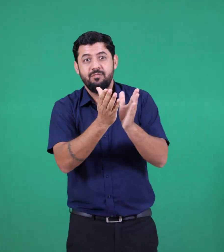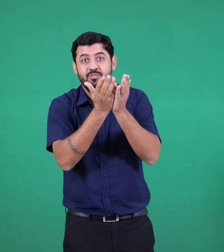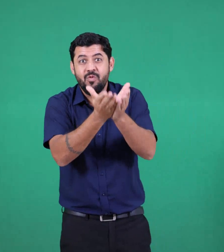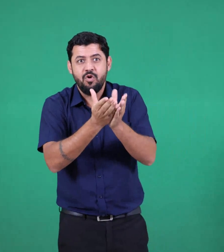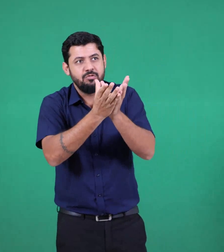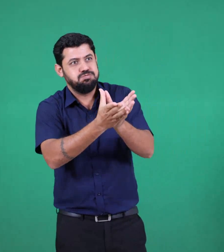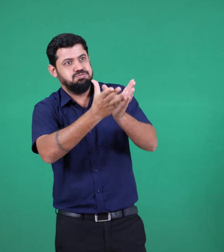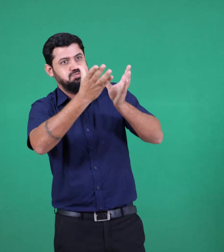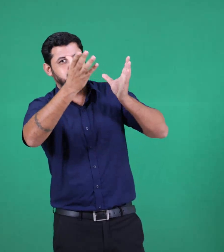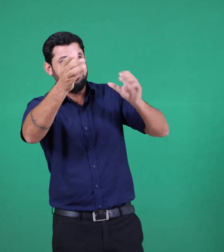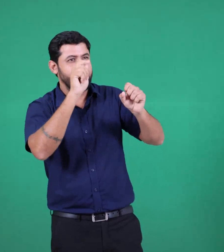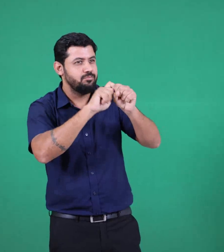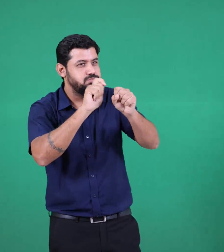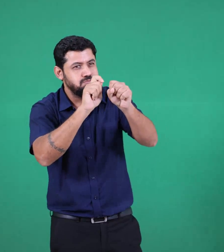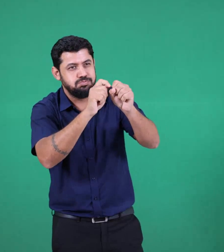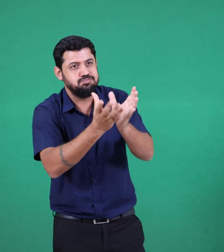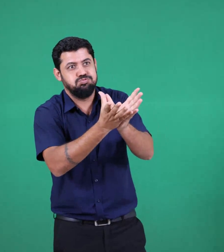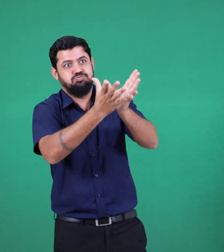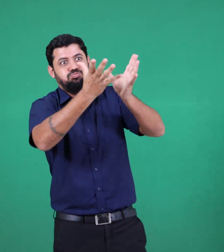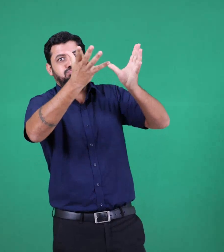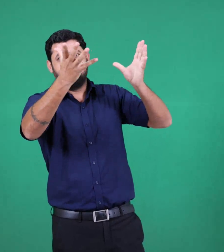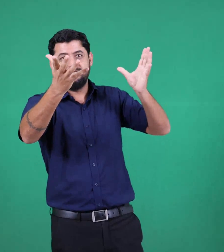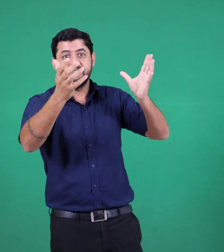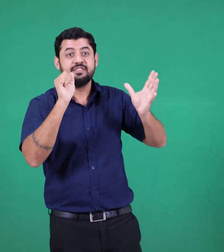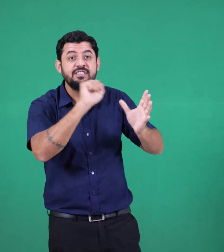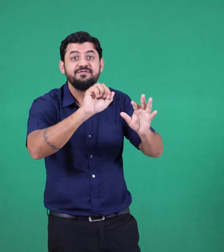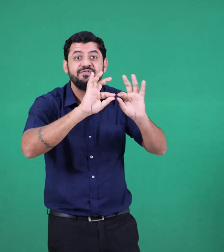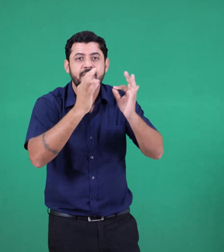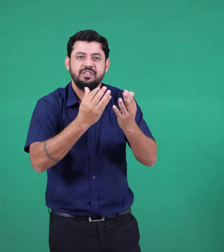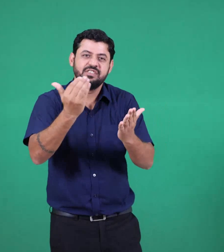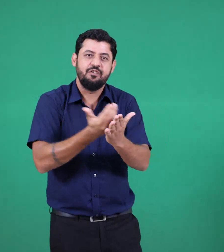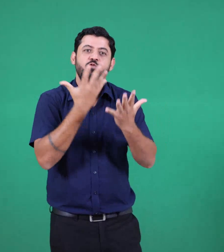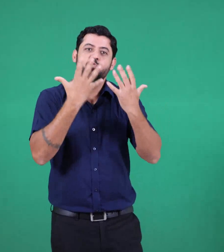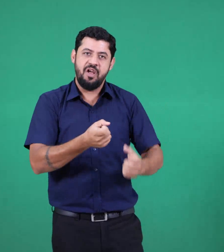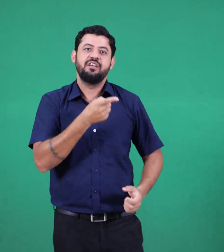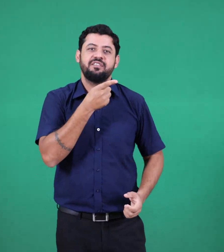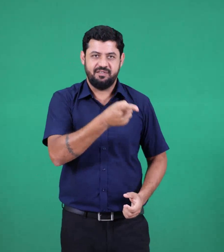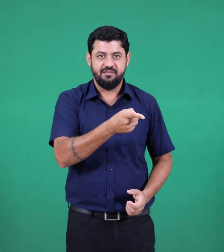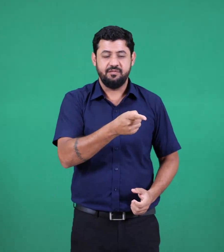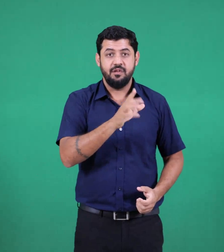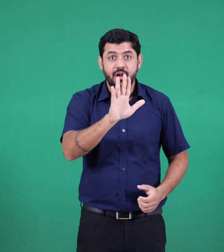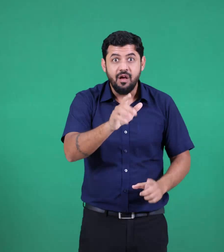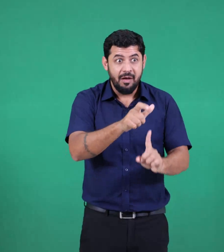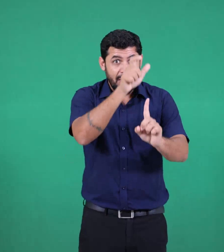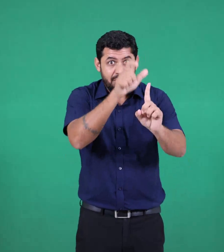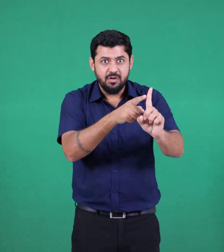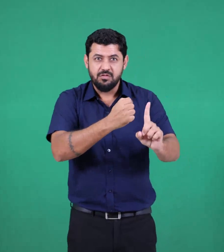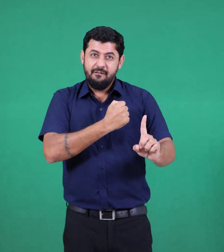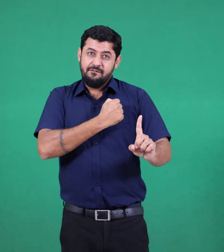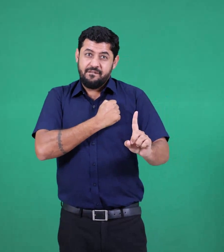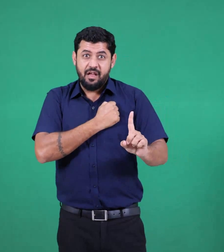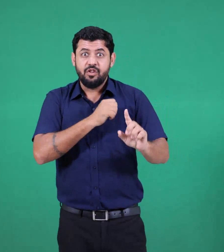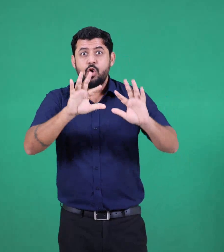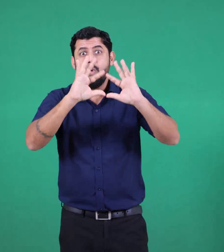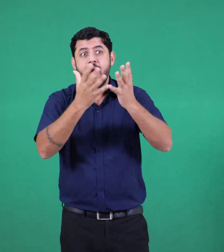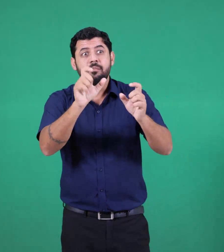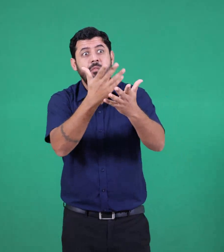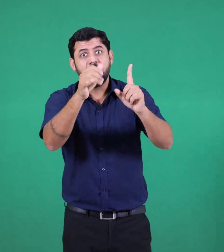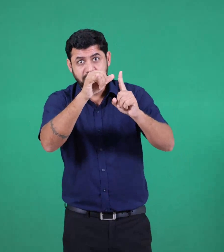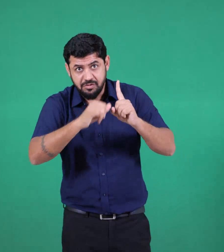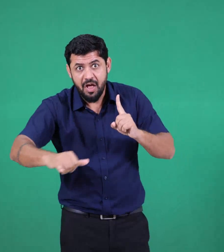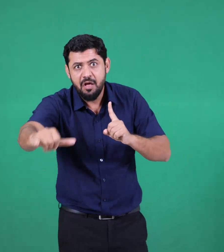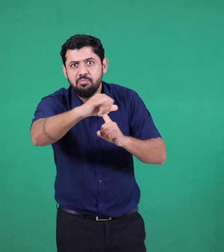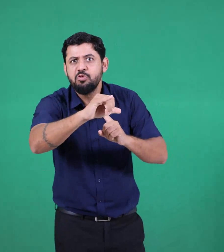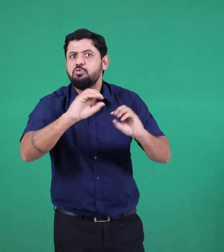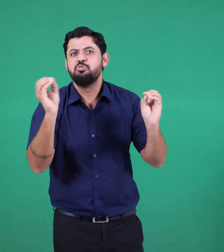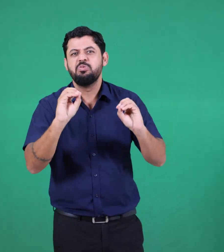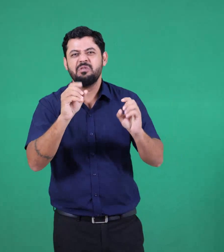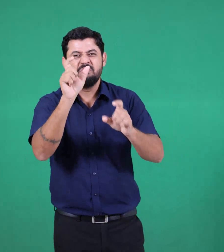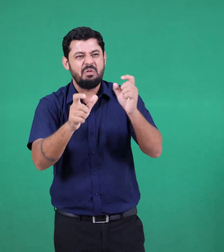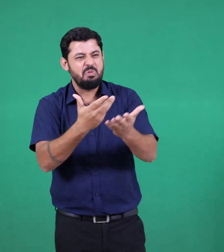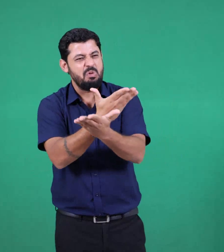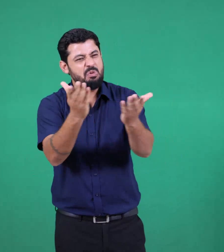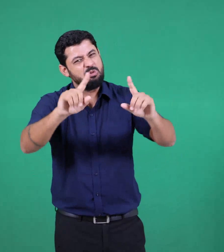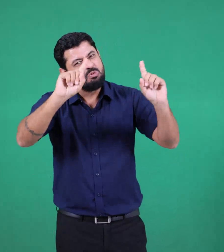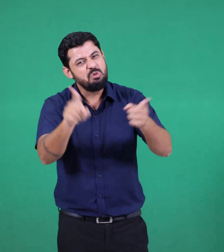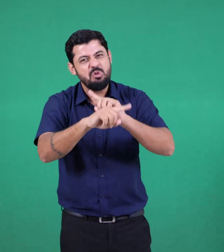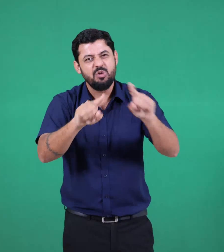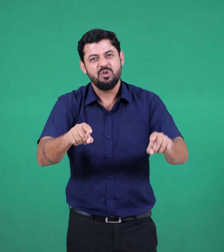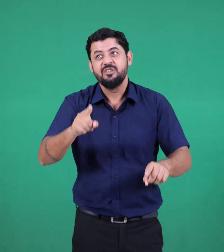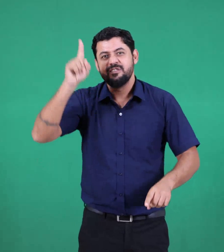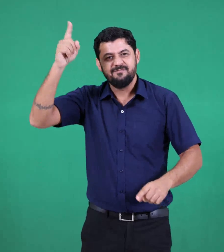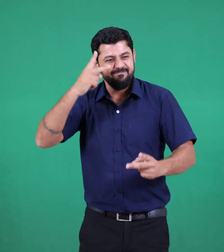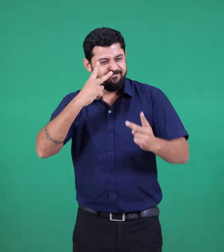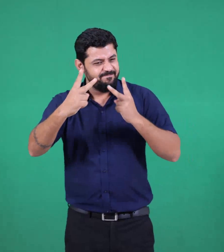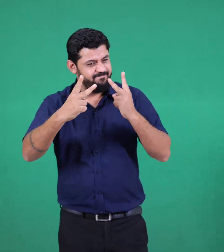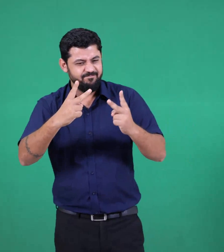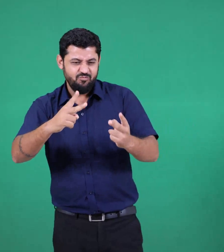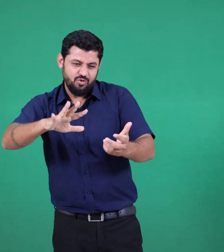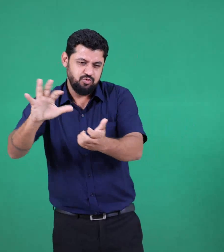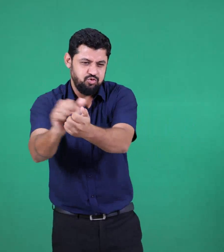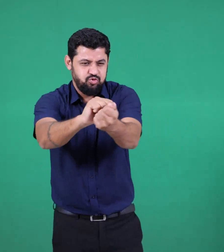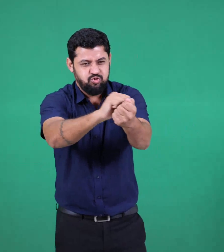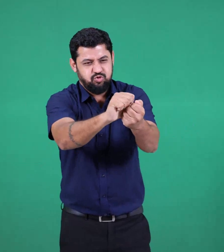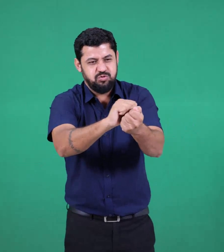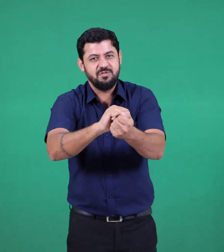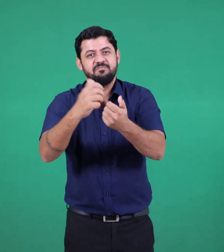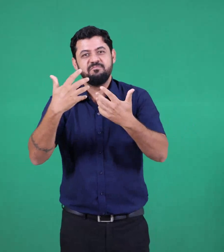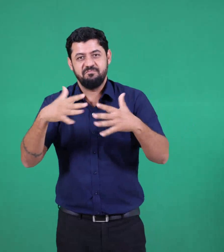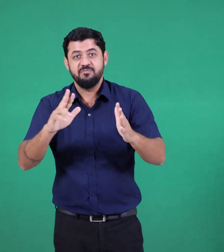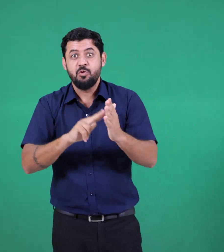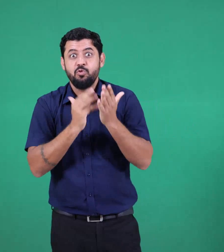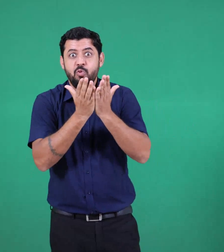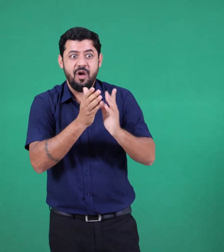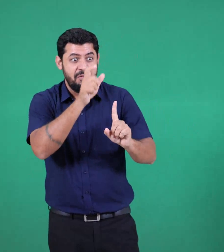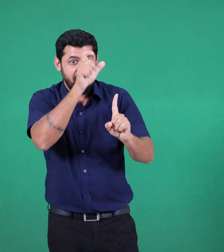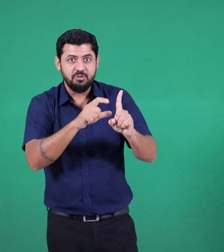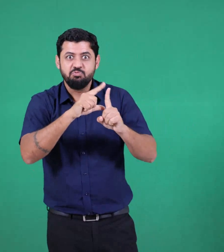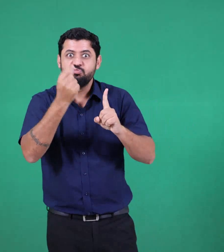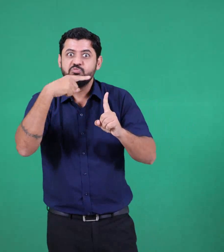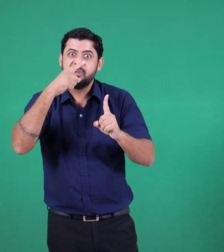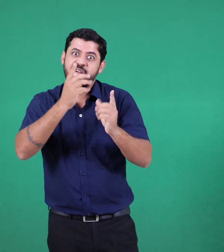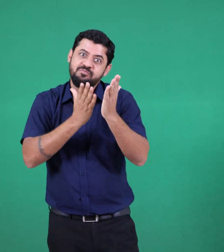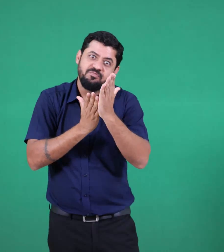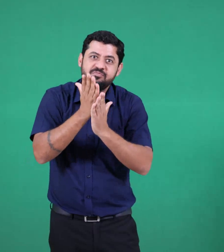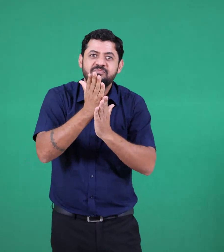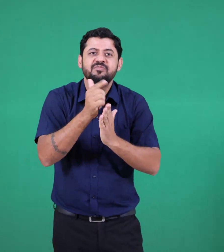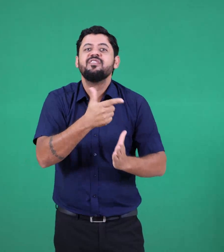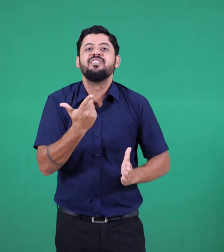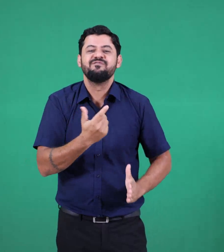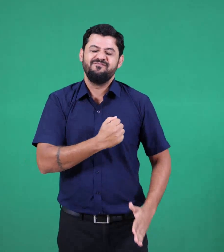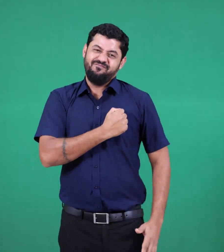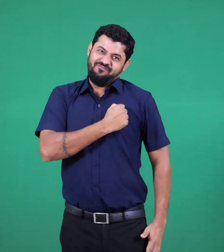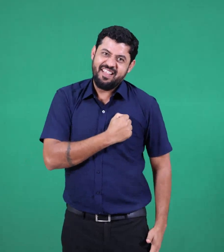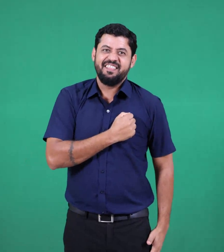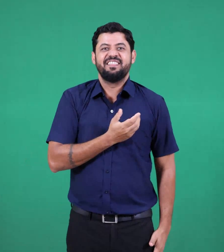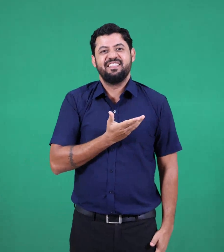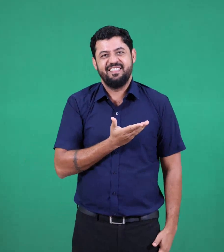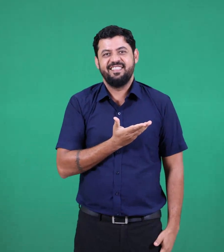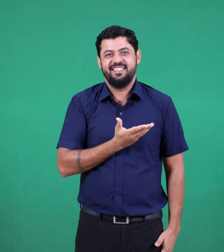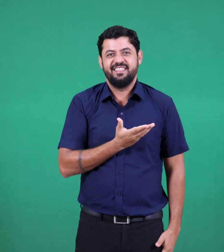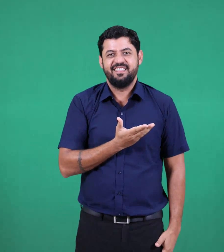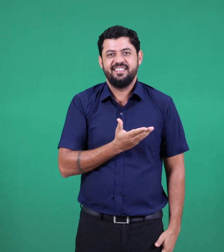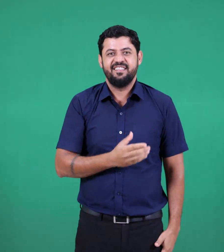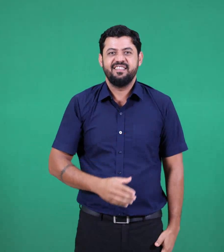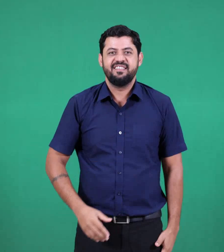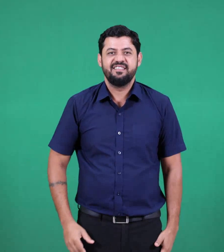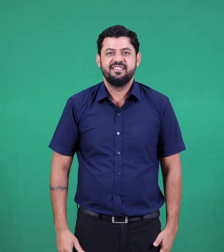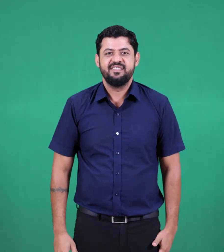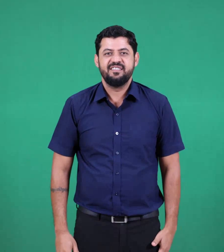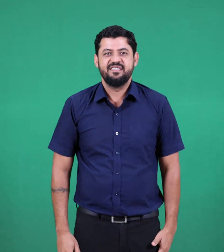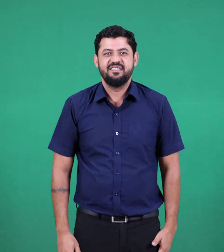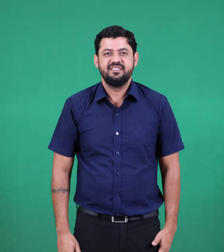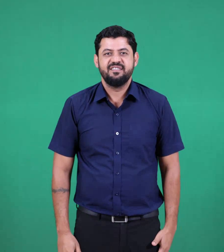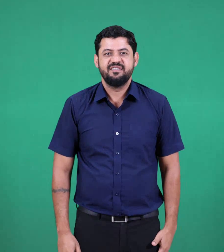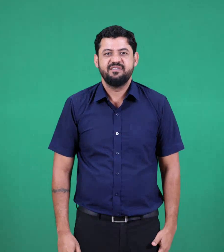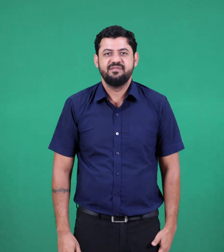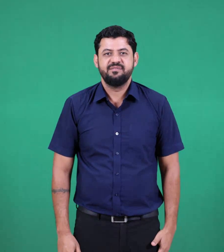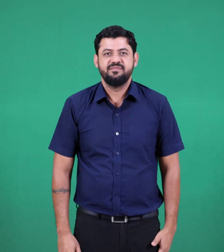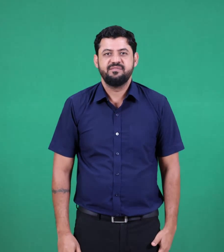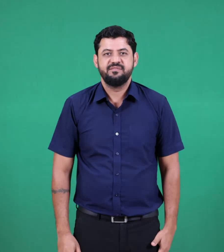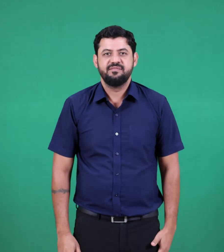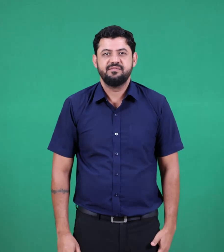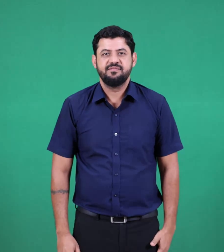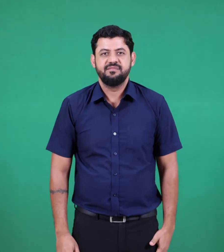By faith he condemned the world and became heir of the righteousness that comes by faith.